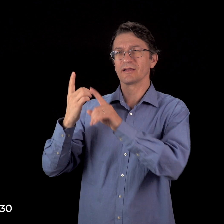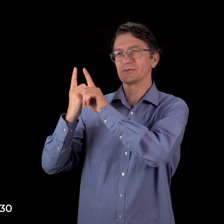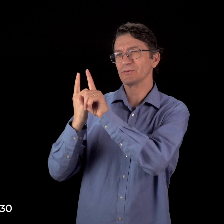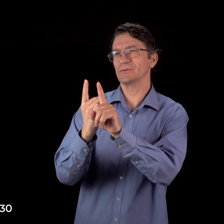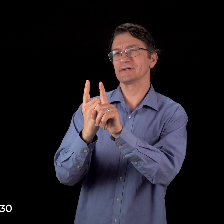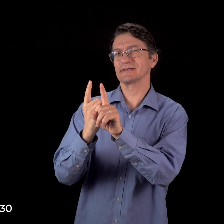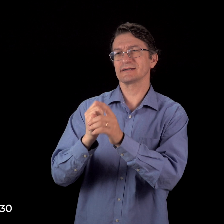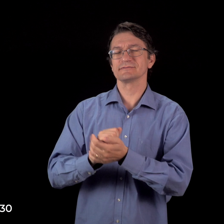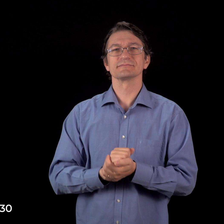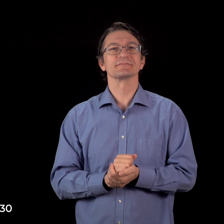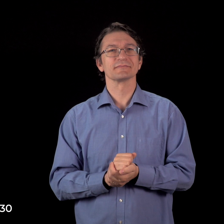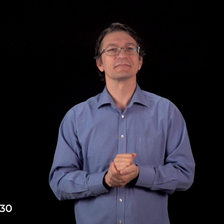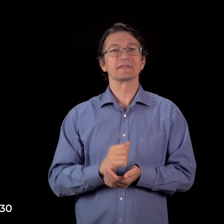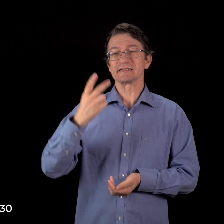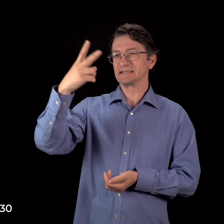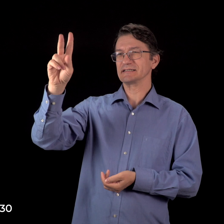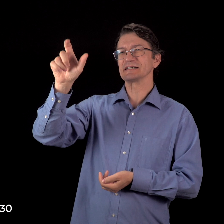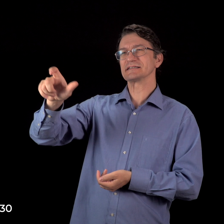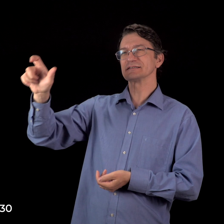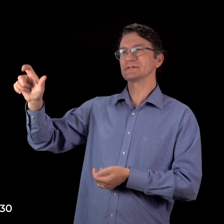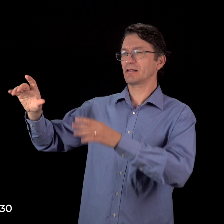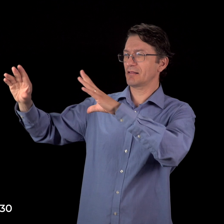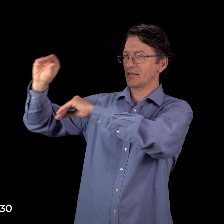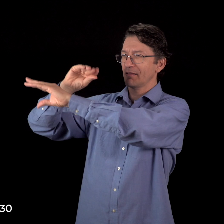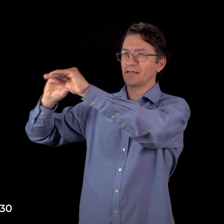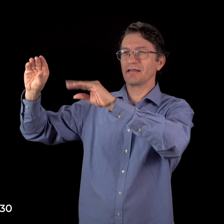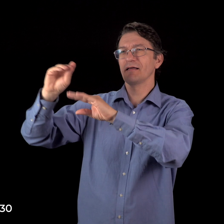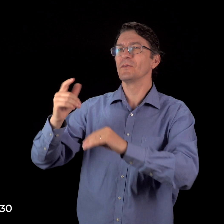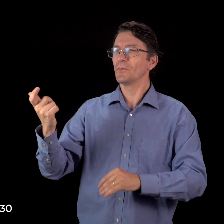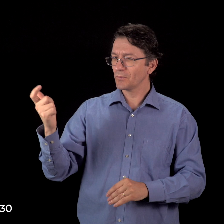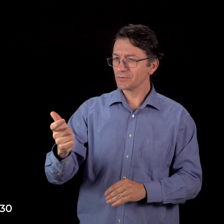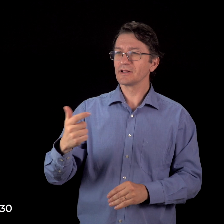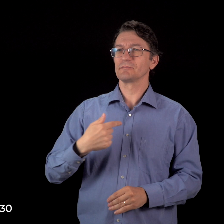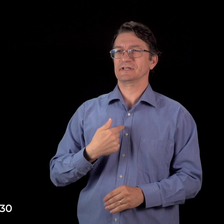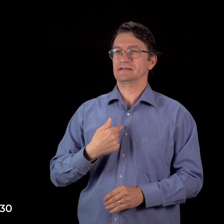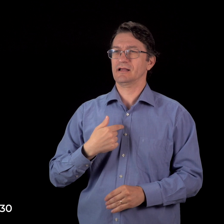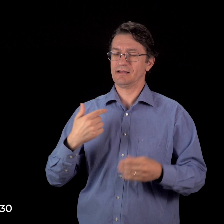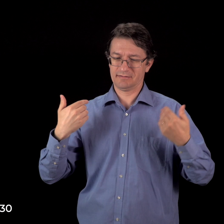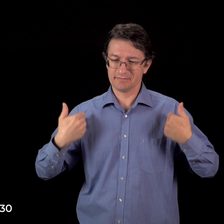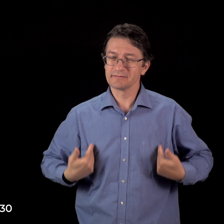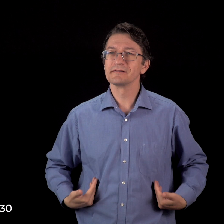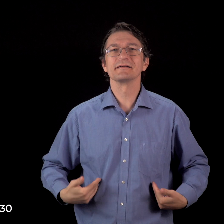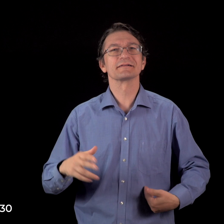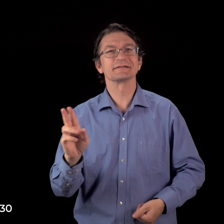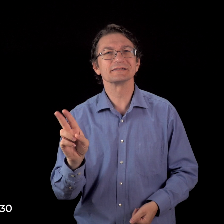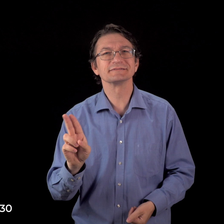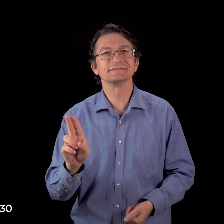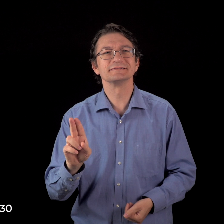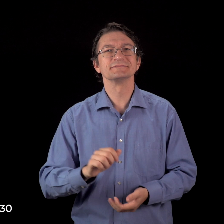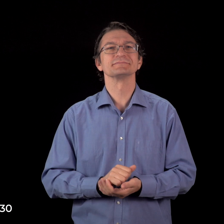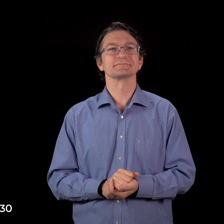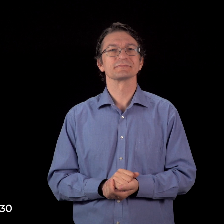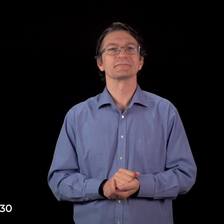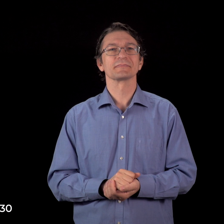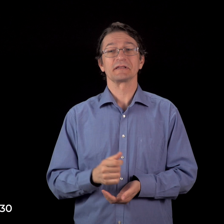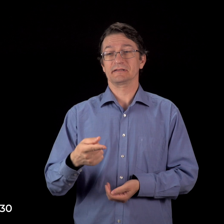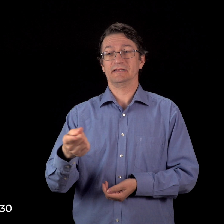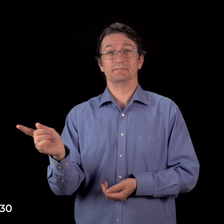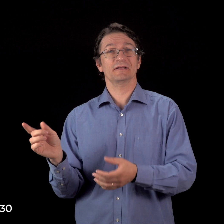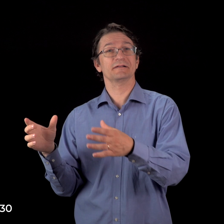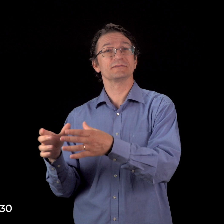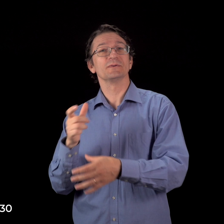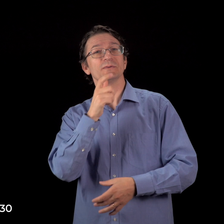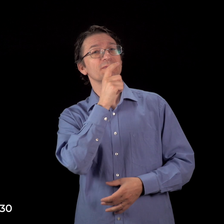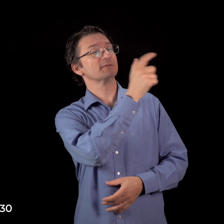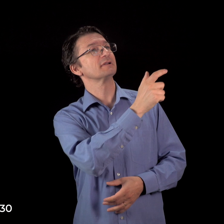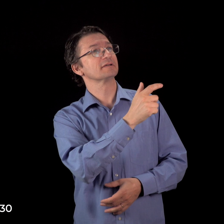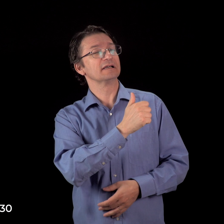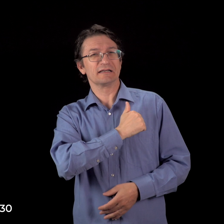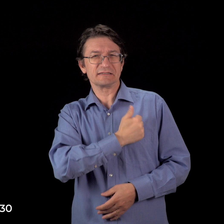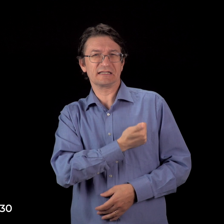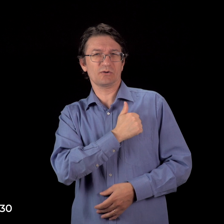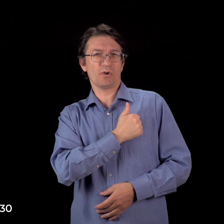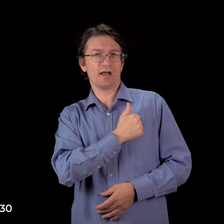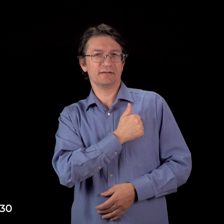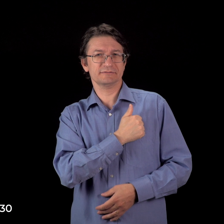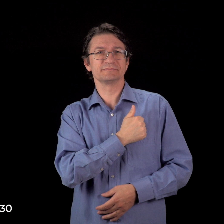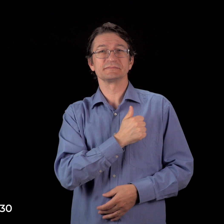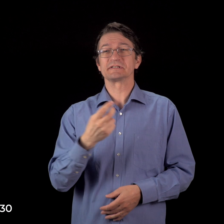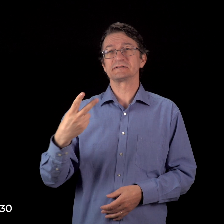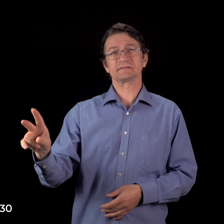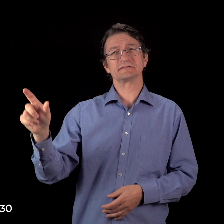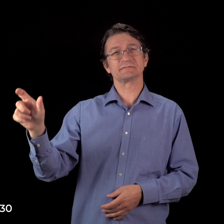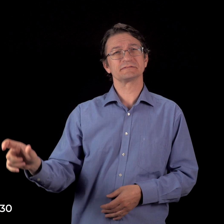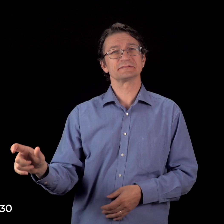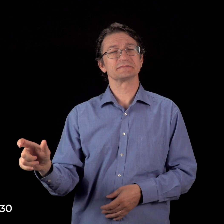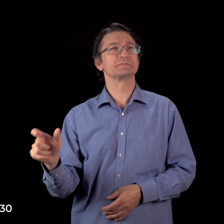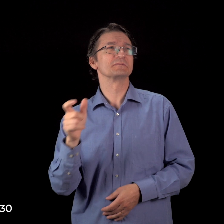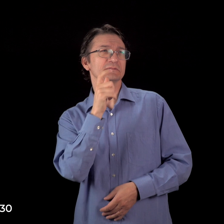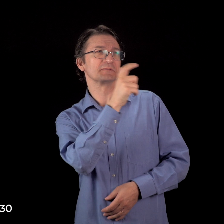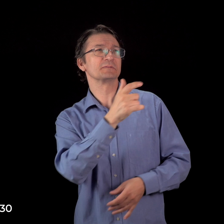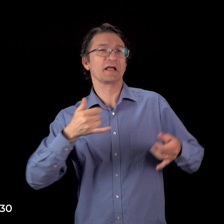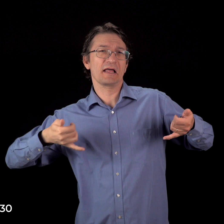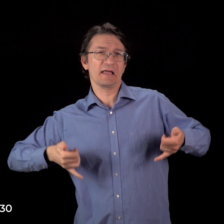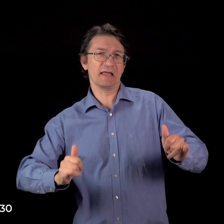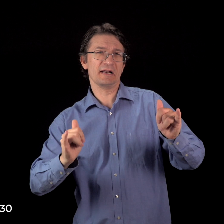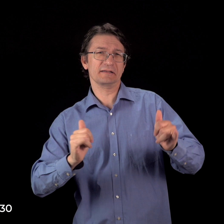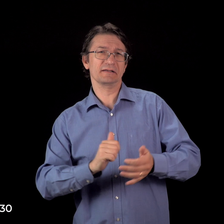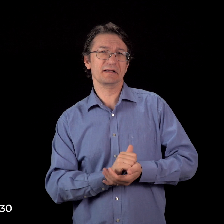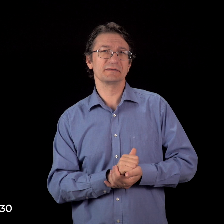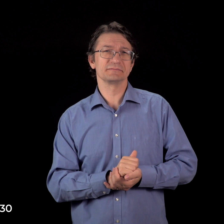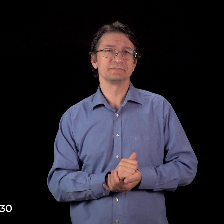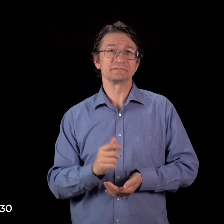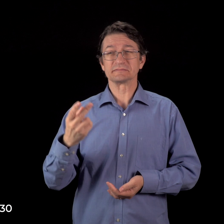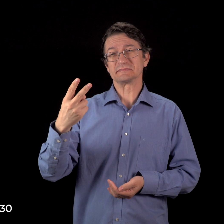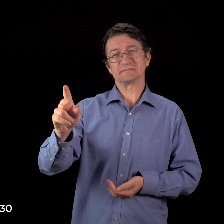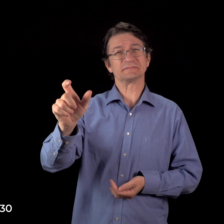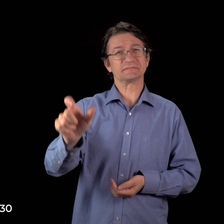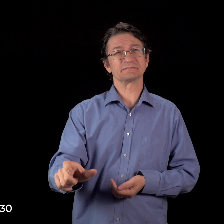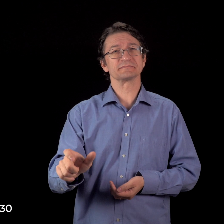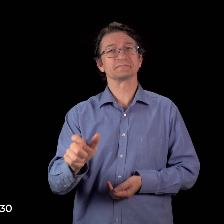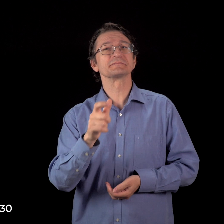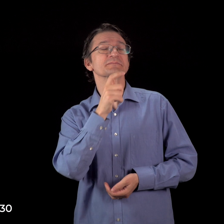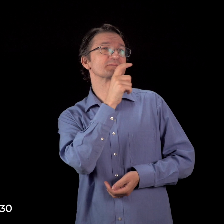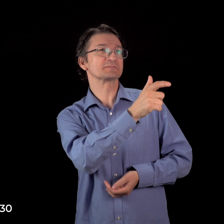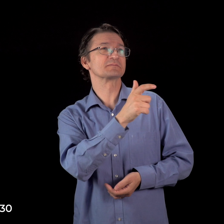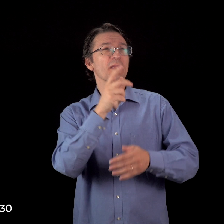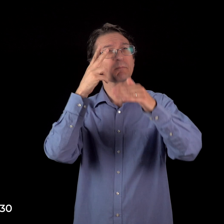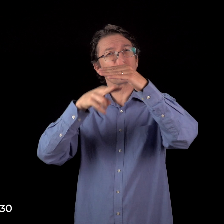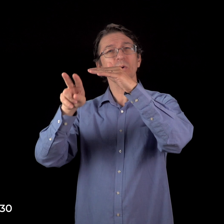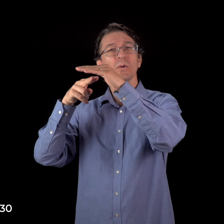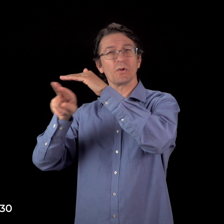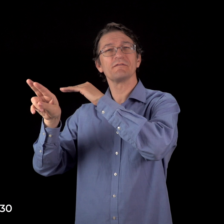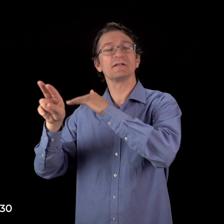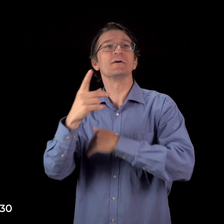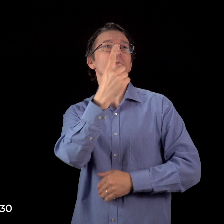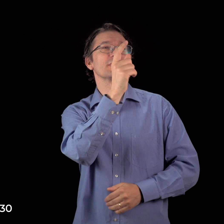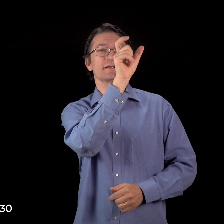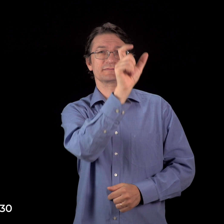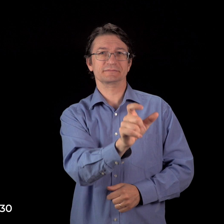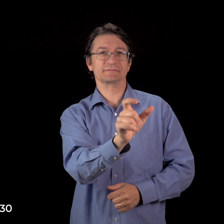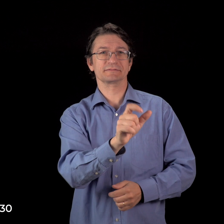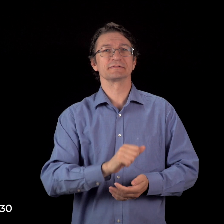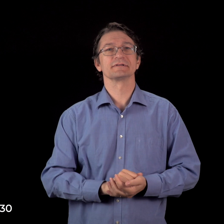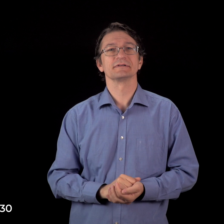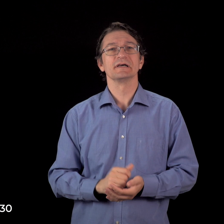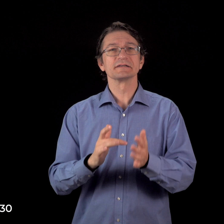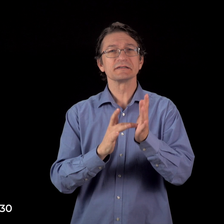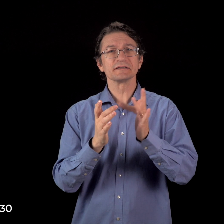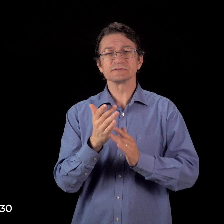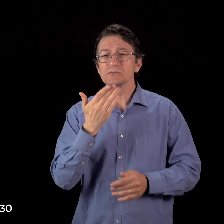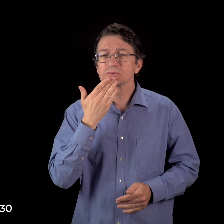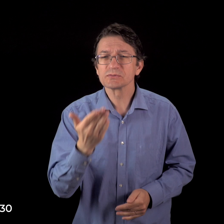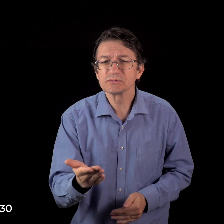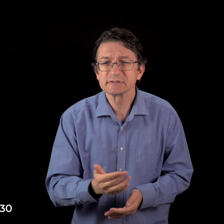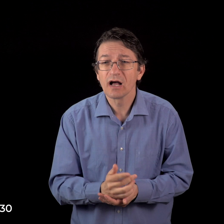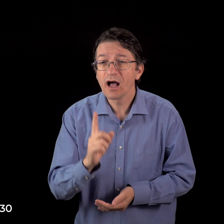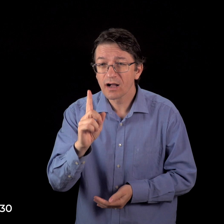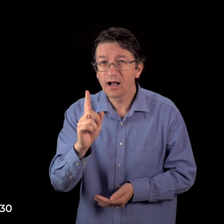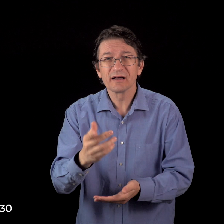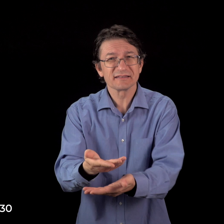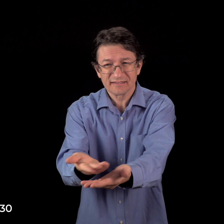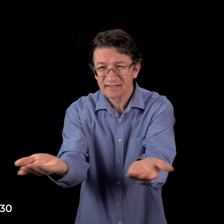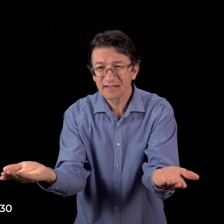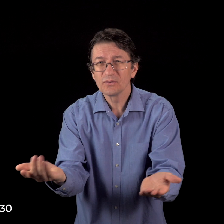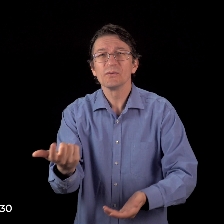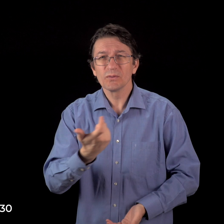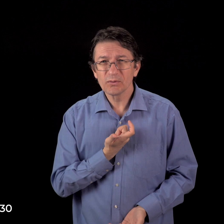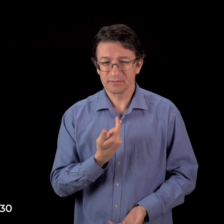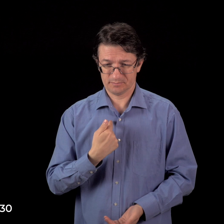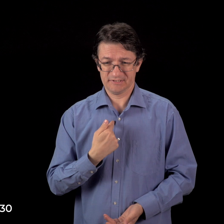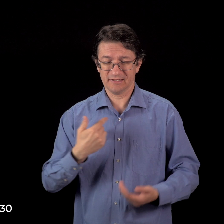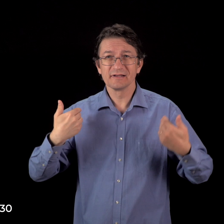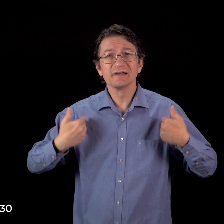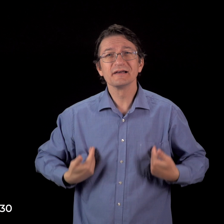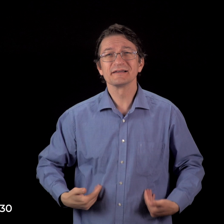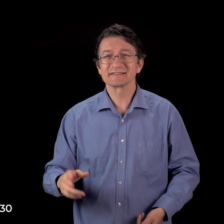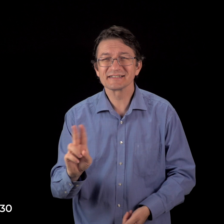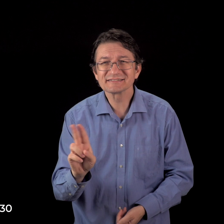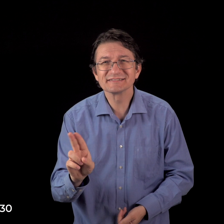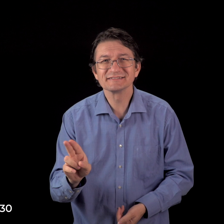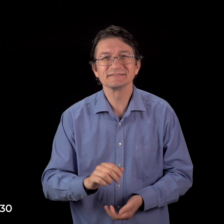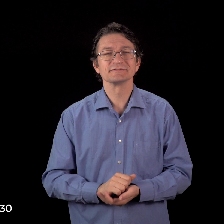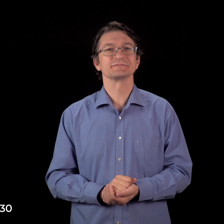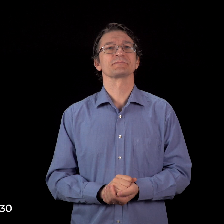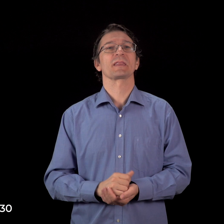They replied, “Some say John the Baptist; others say Elijah; and still others, one of the prophets.” “But what about you?” Jesus asked.